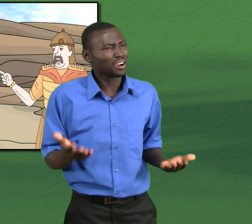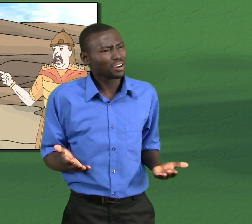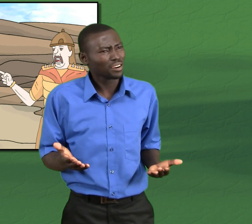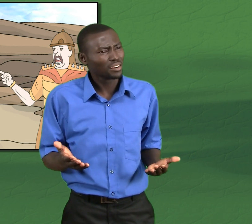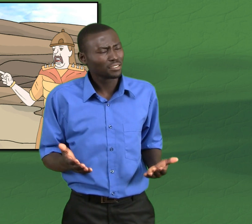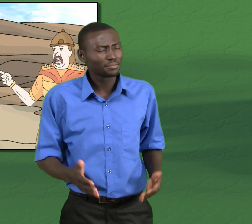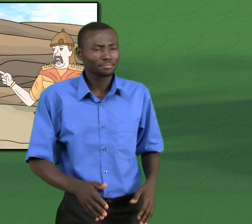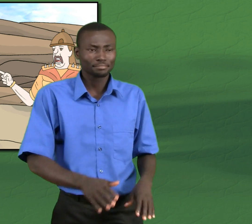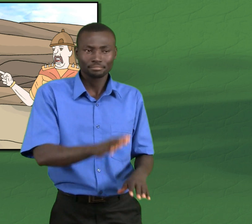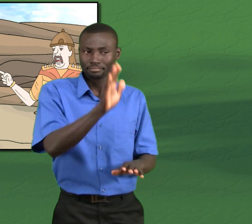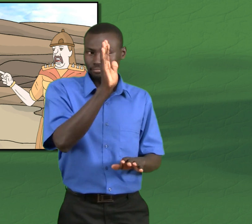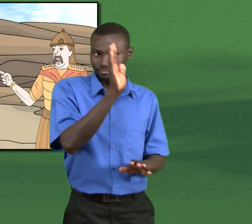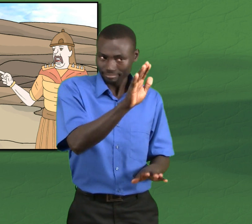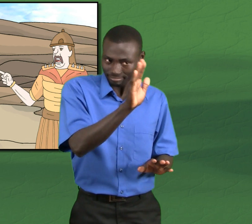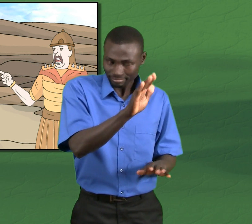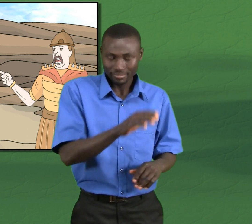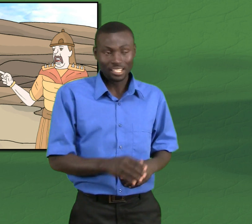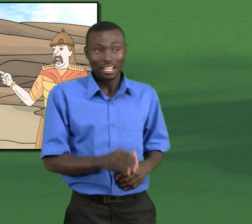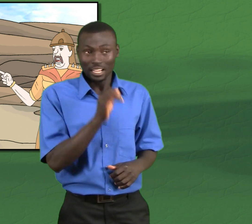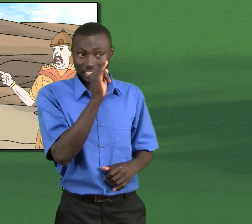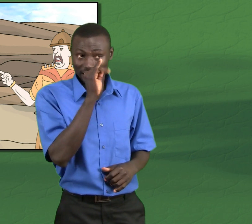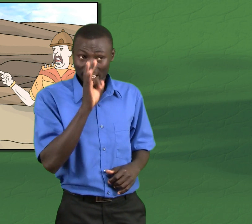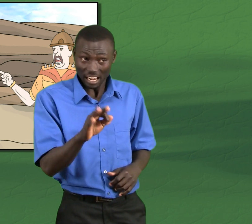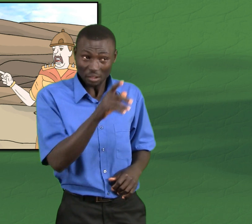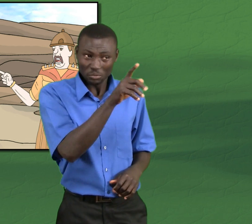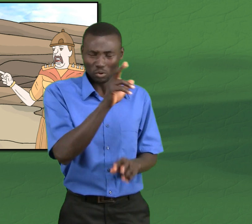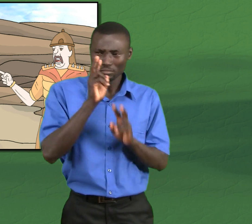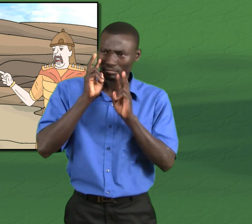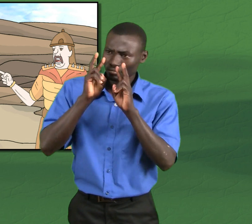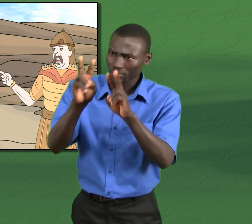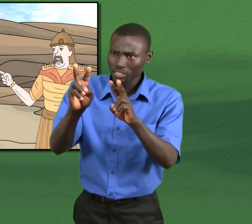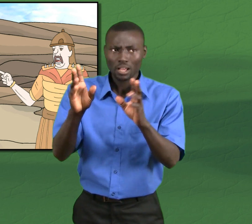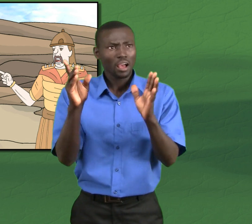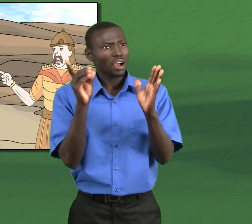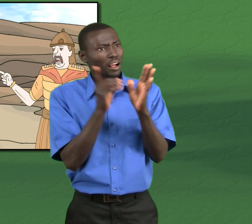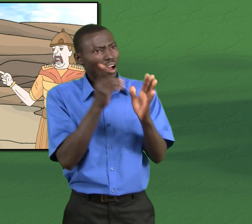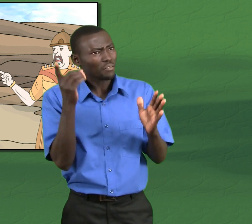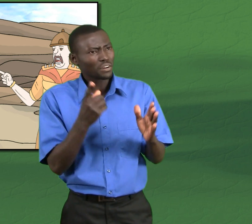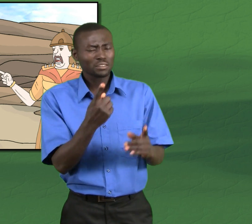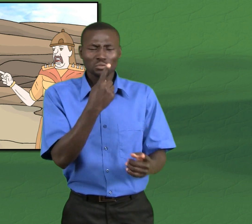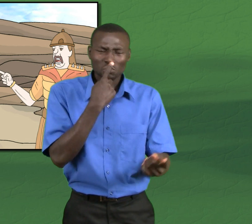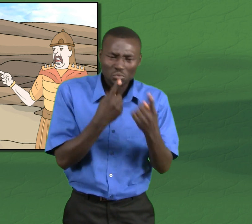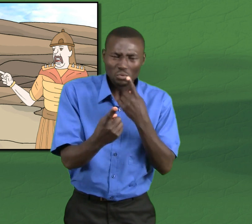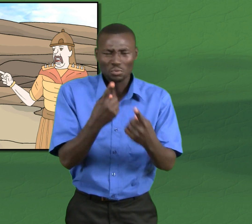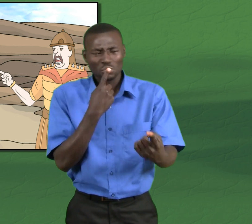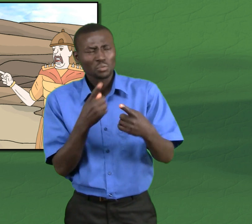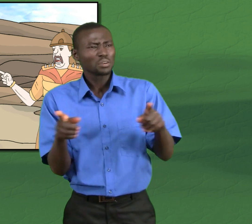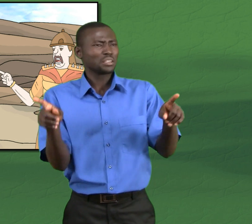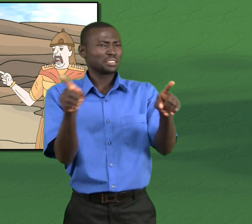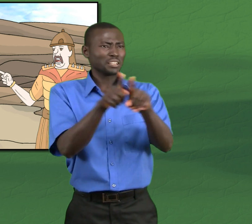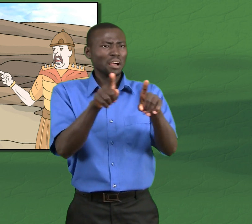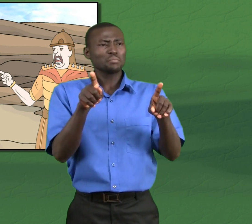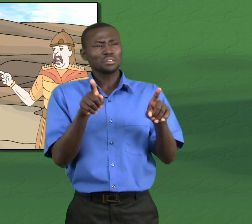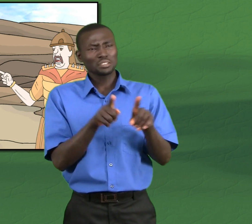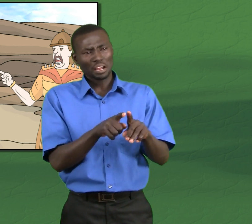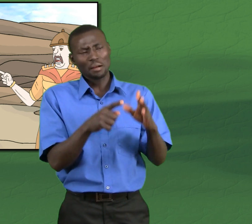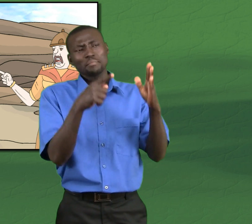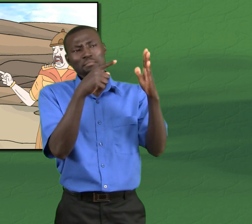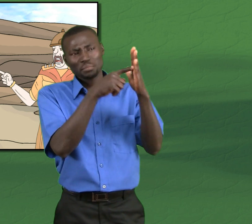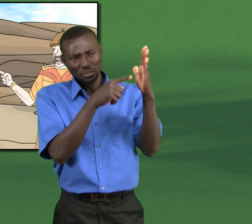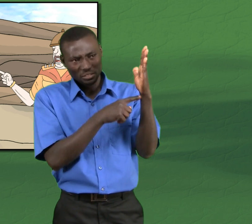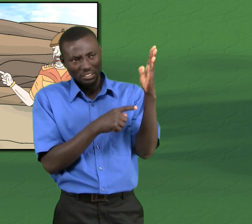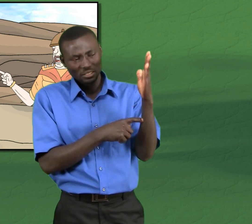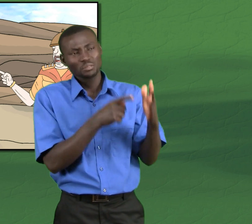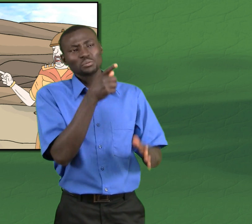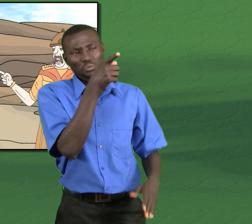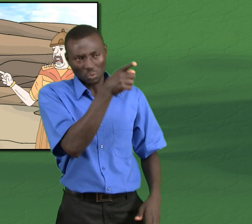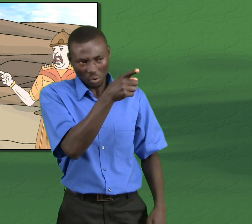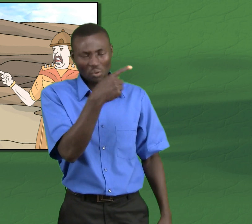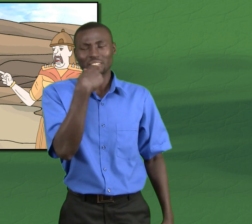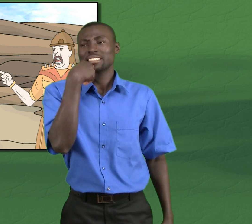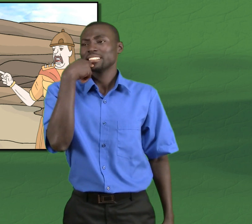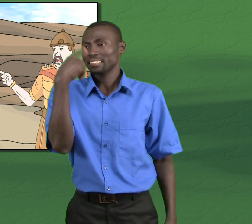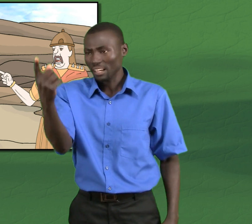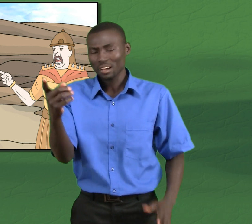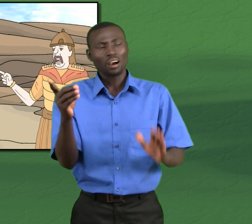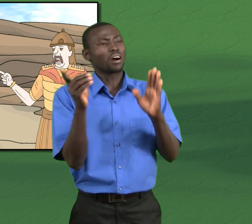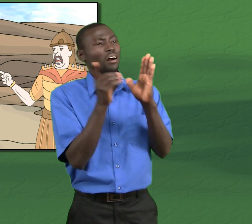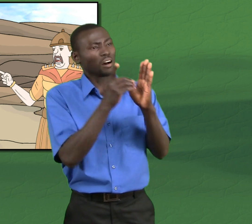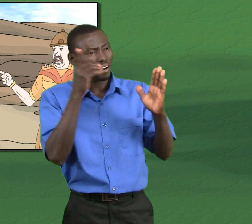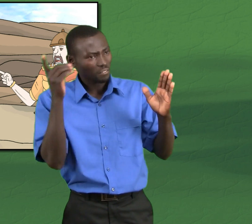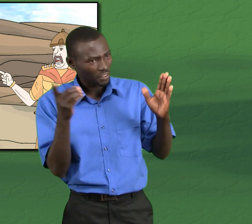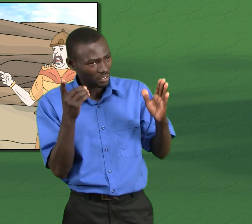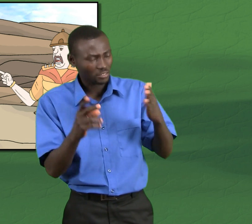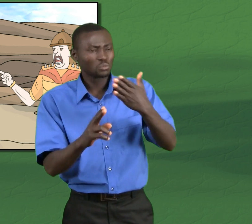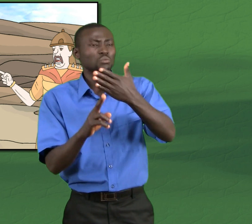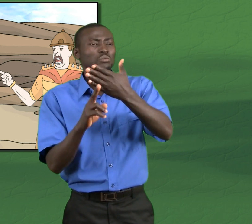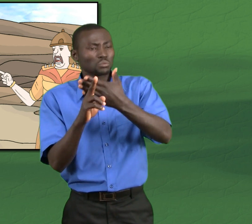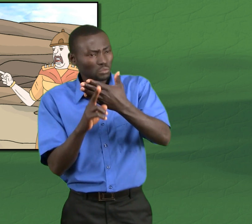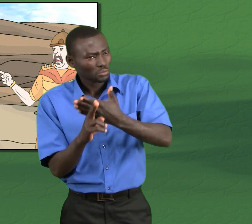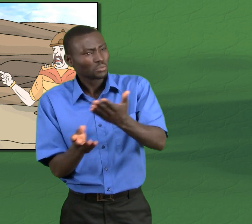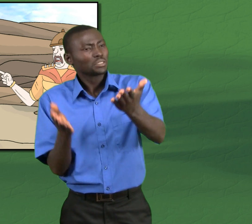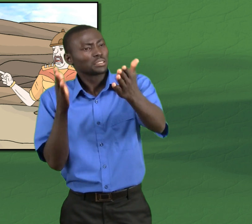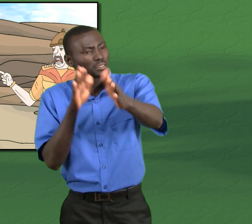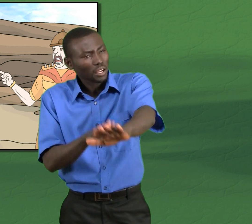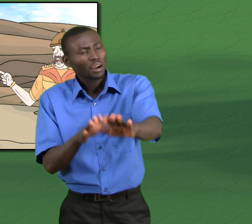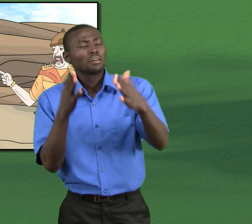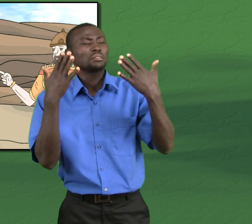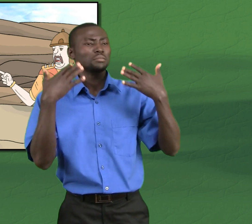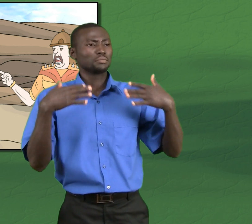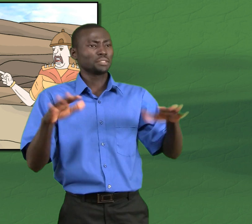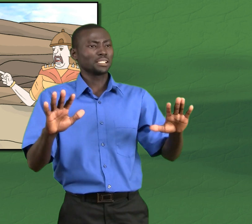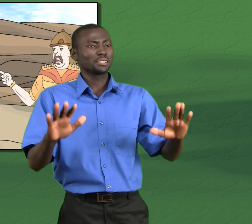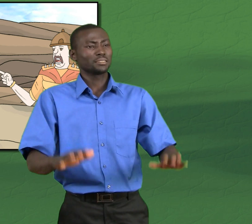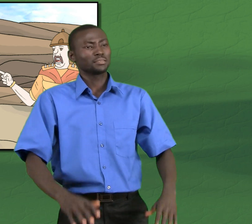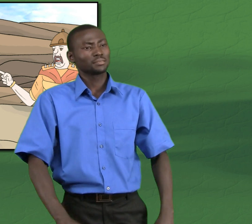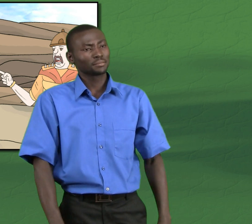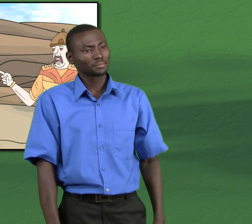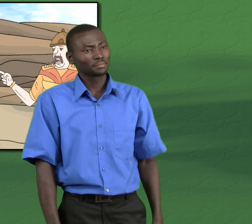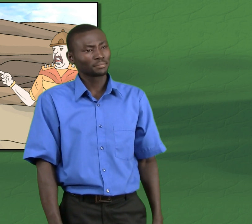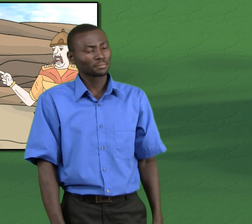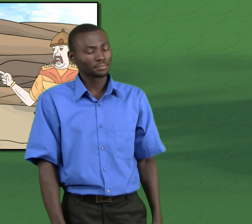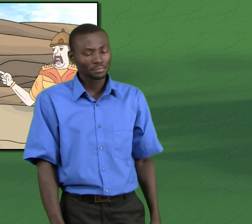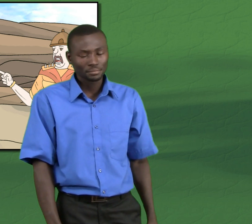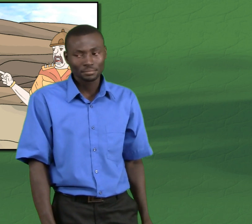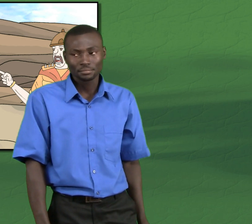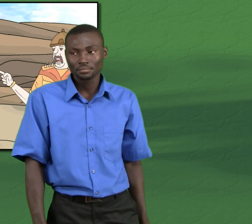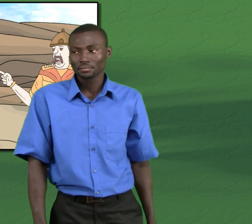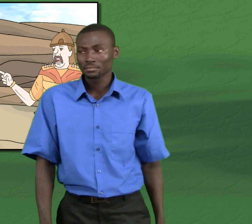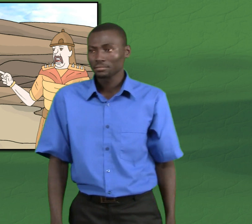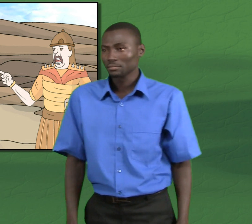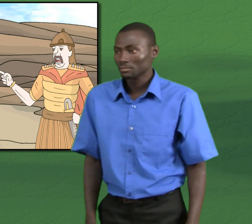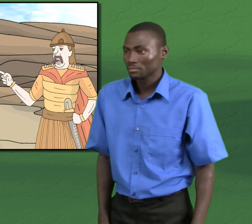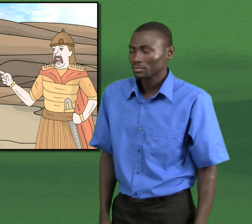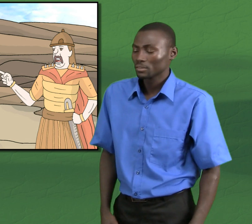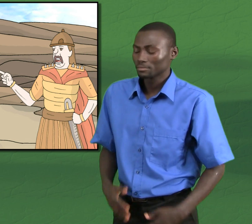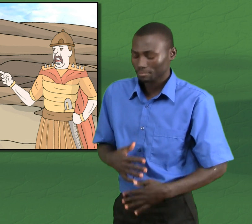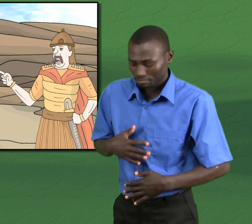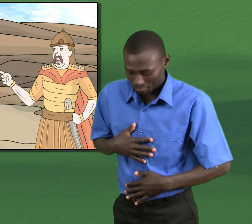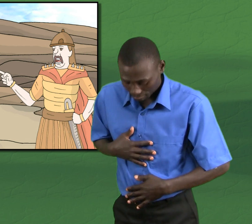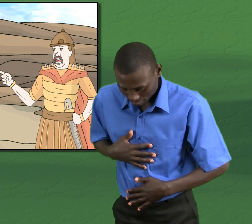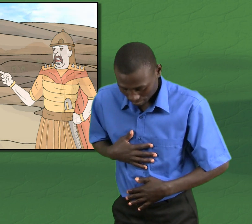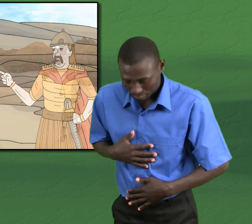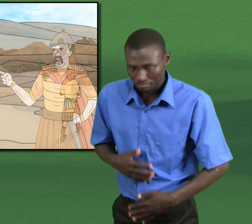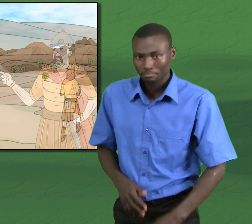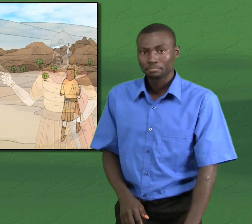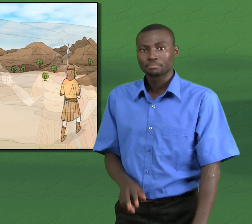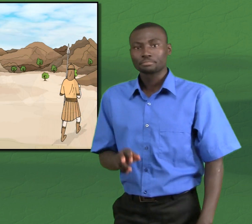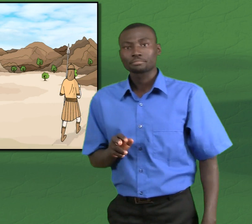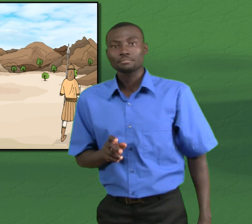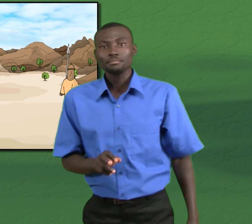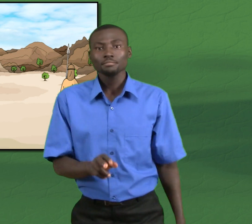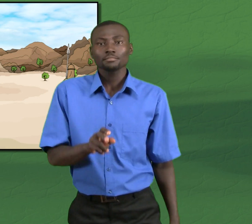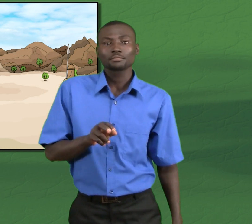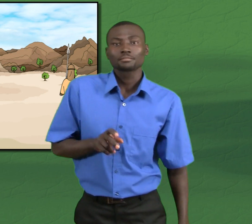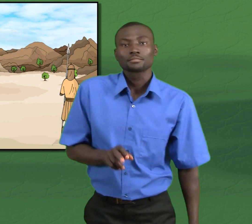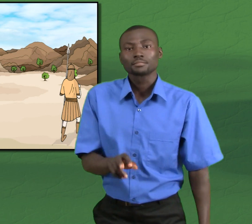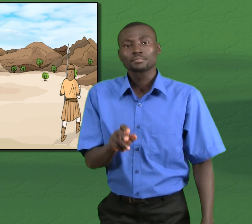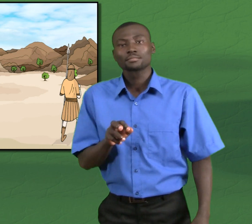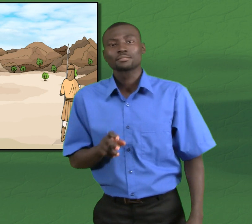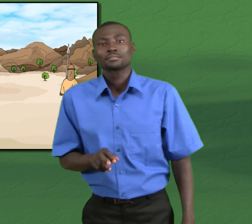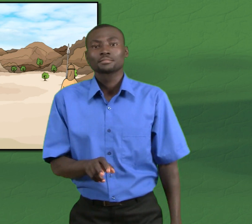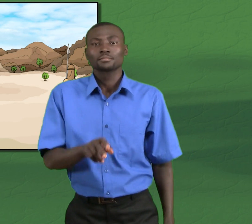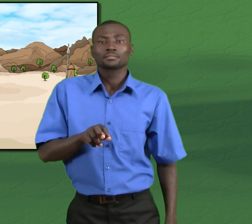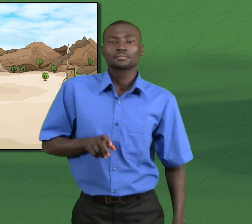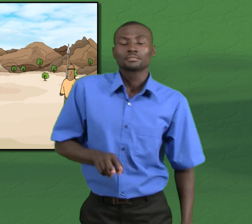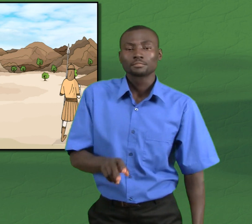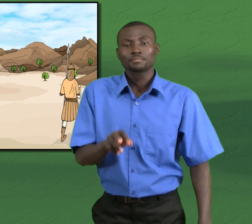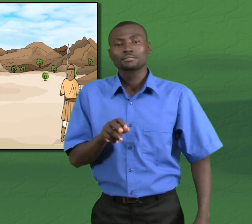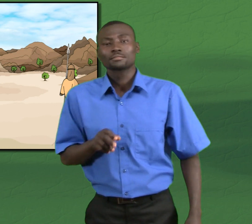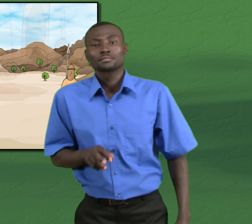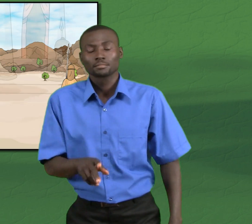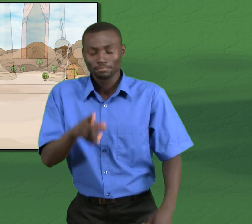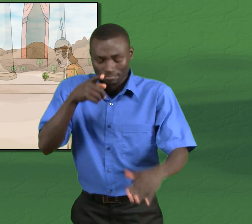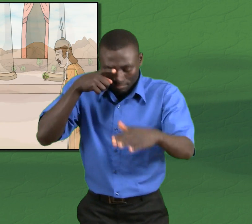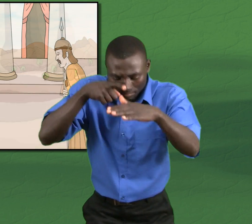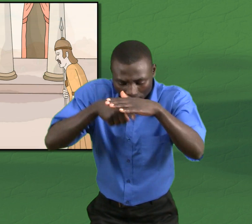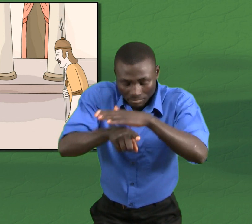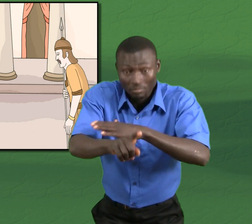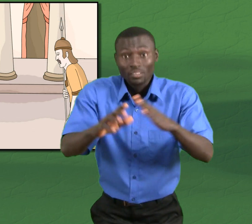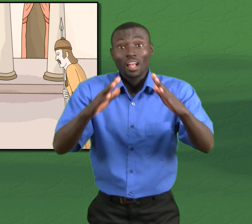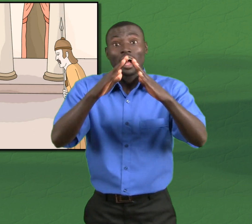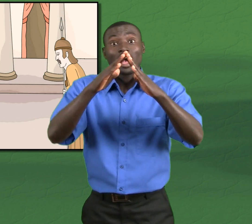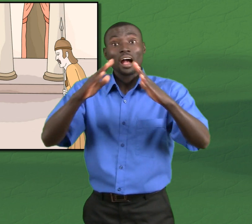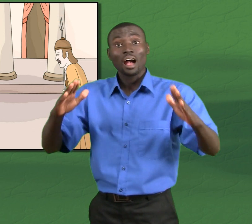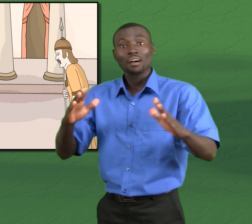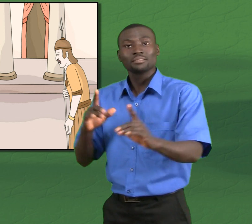If so, then you are to say, ‘Your servant Uriah the Hittite is dead as well.’” So the messenger set out and reported to David all that Joab had sent him to say.